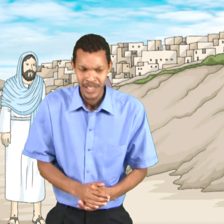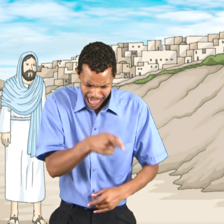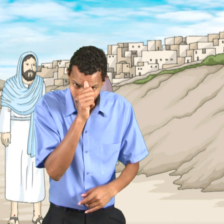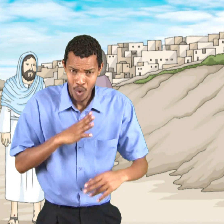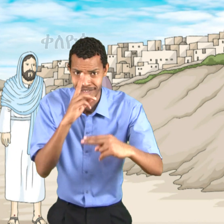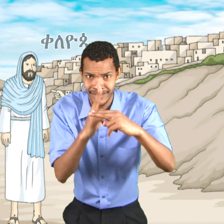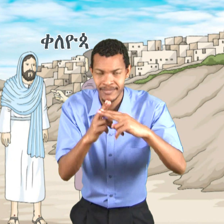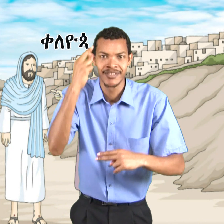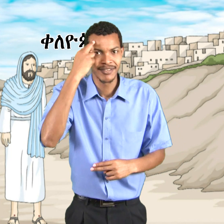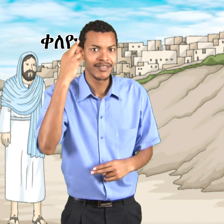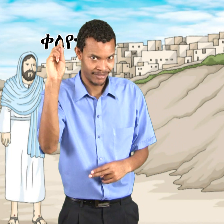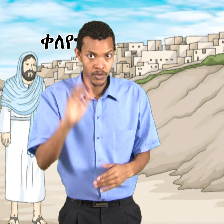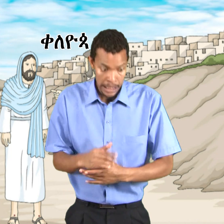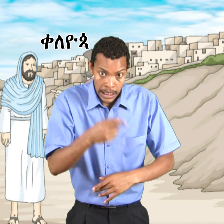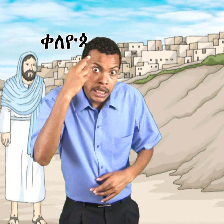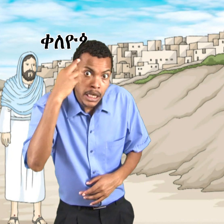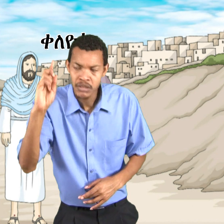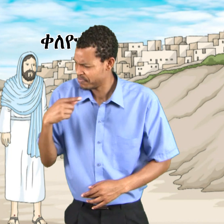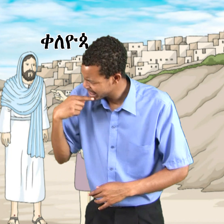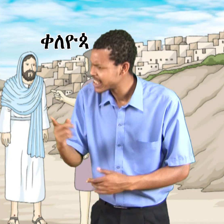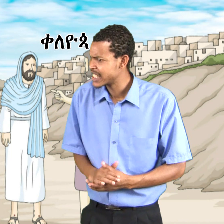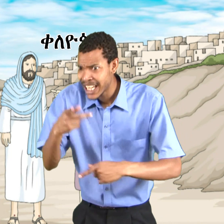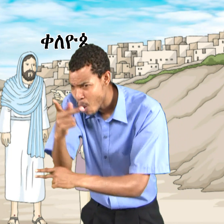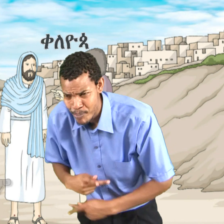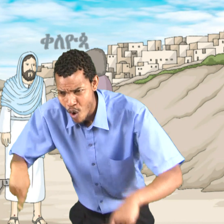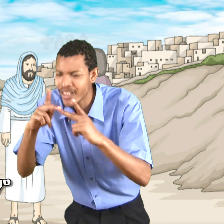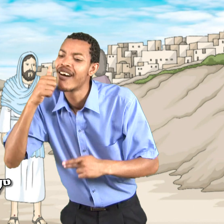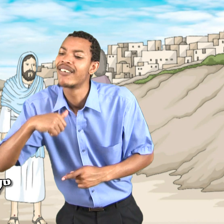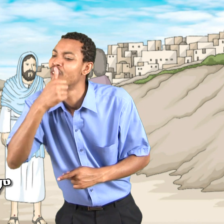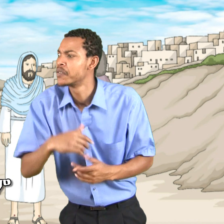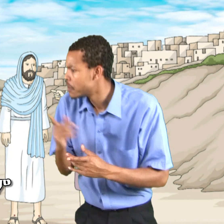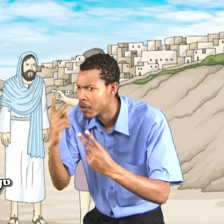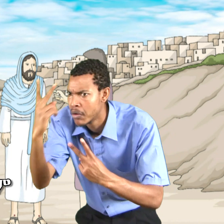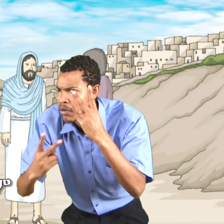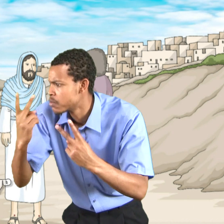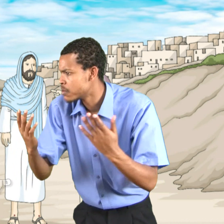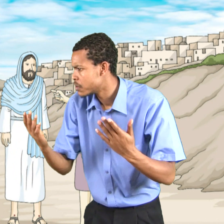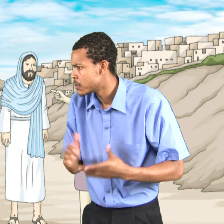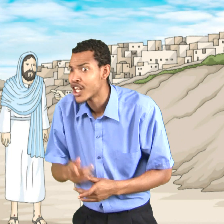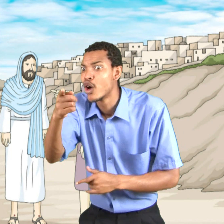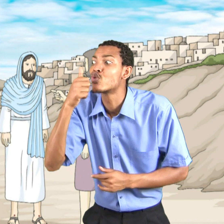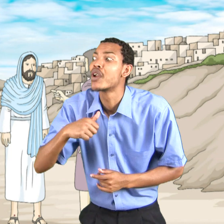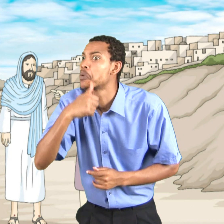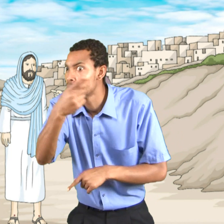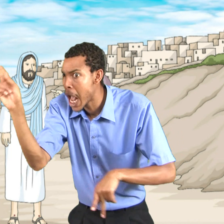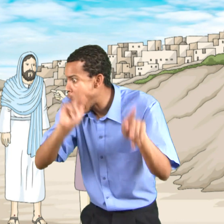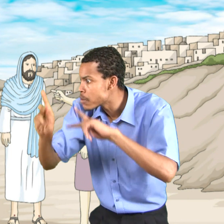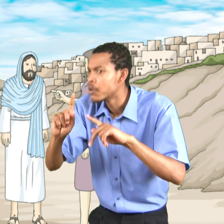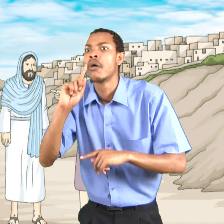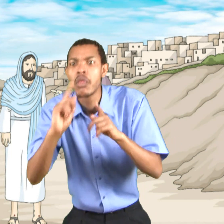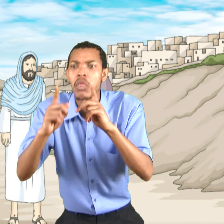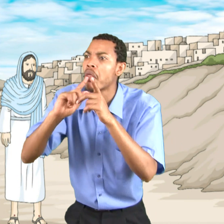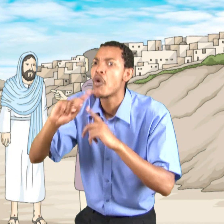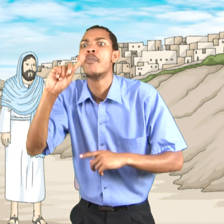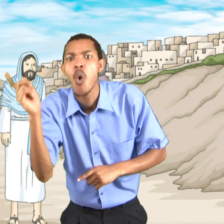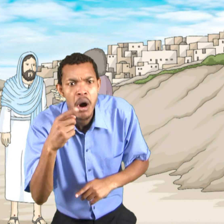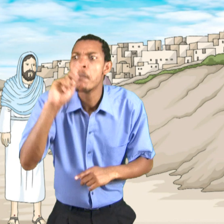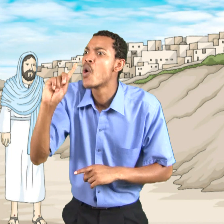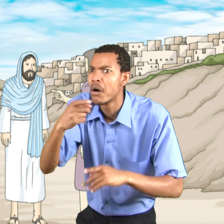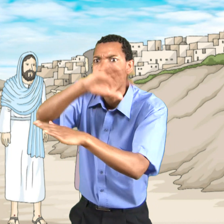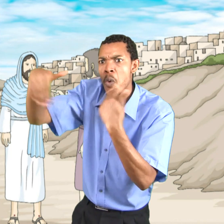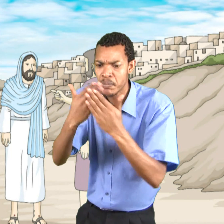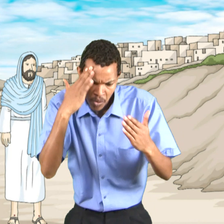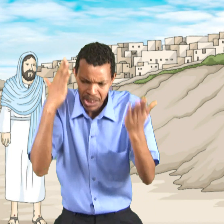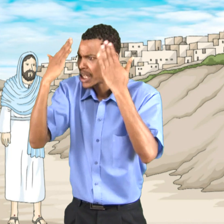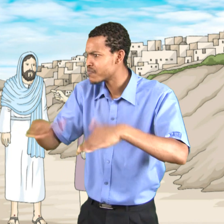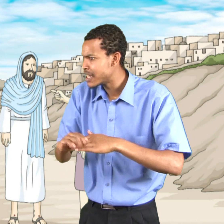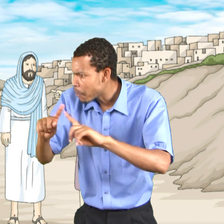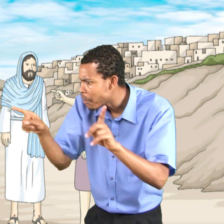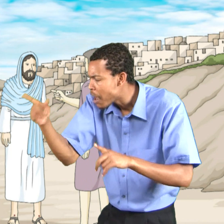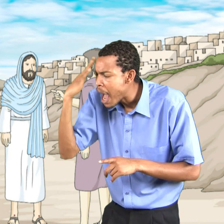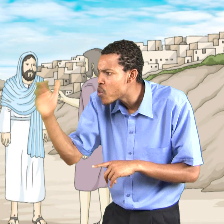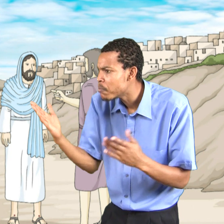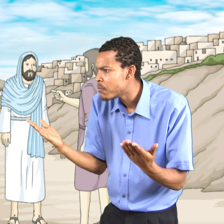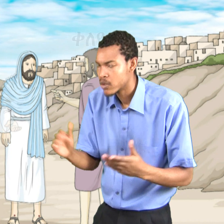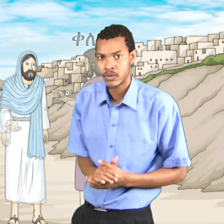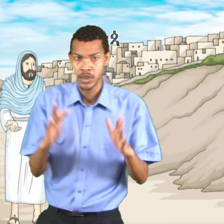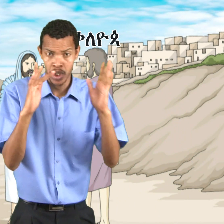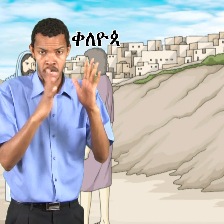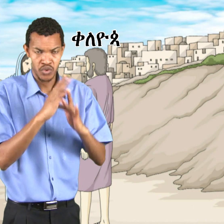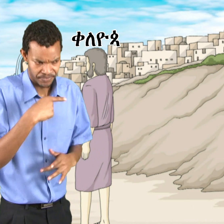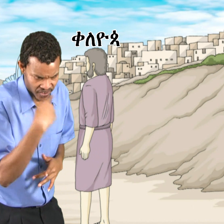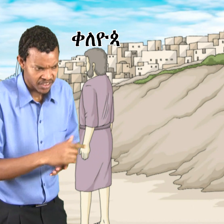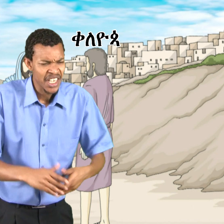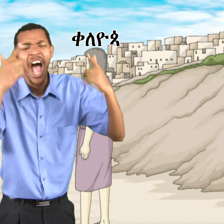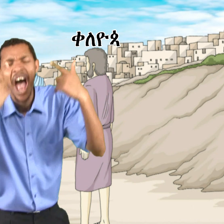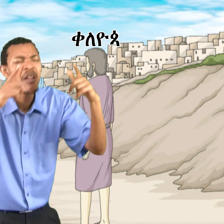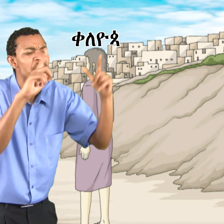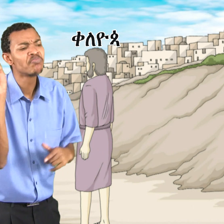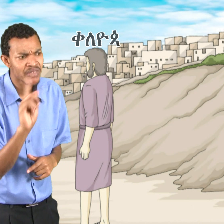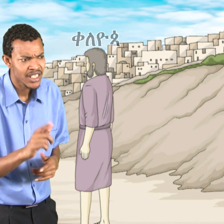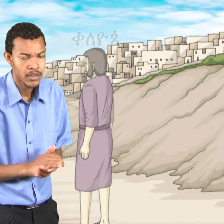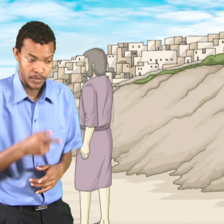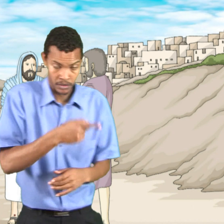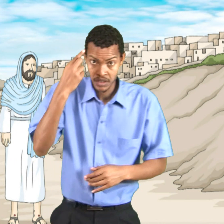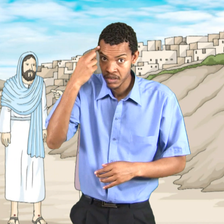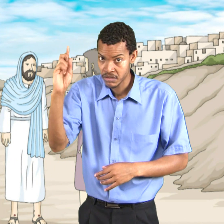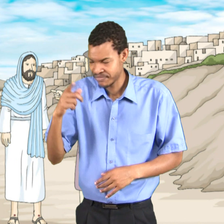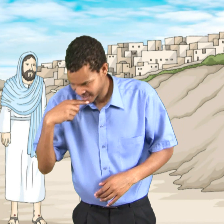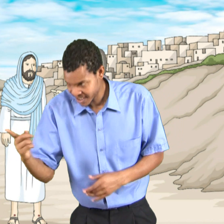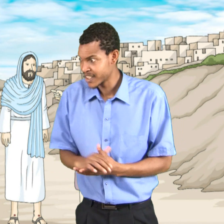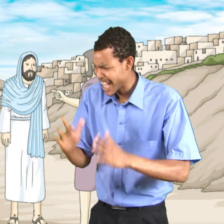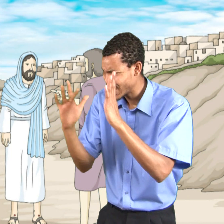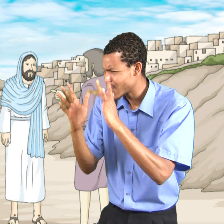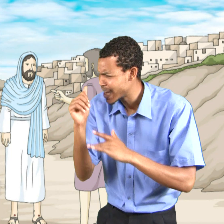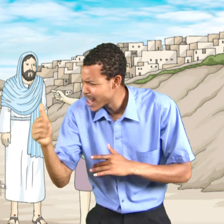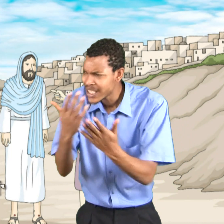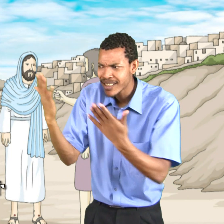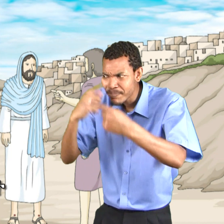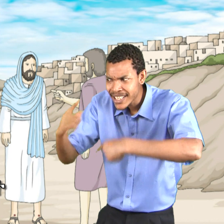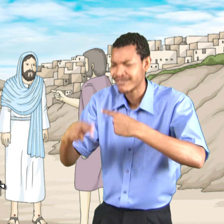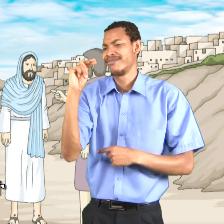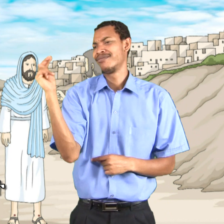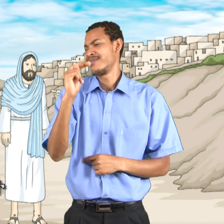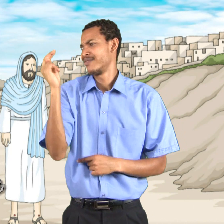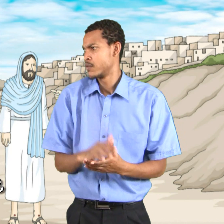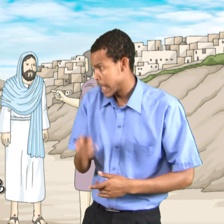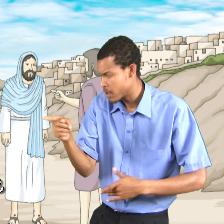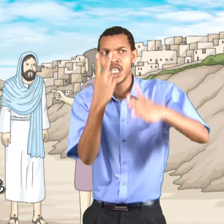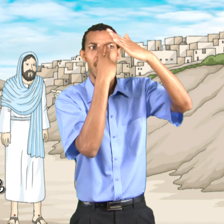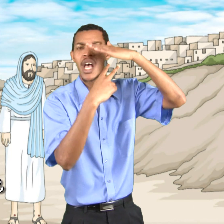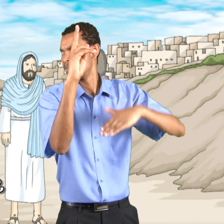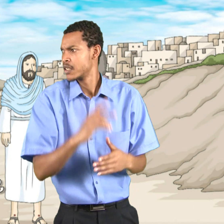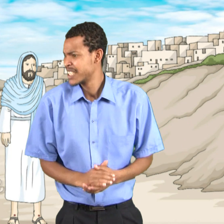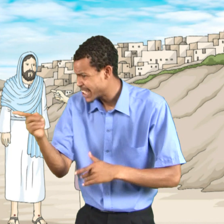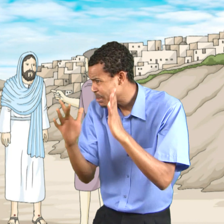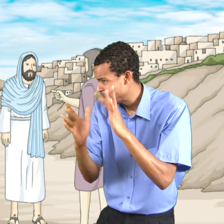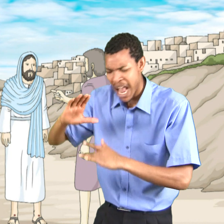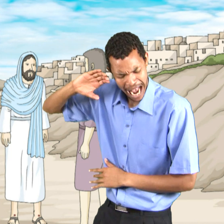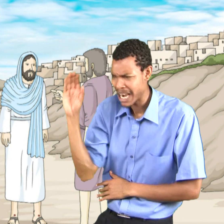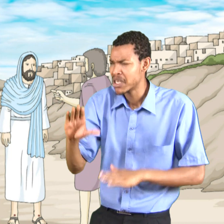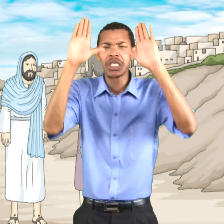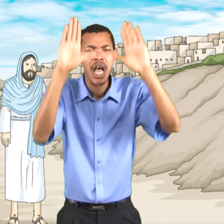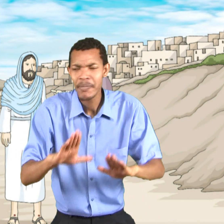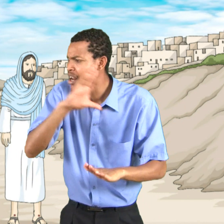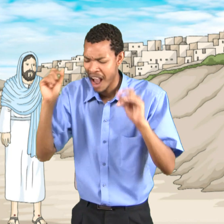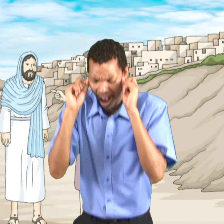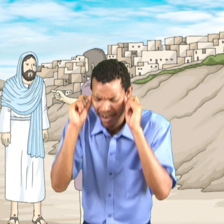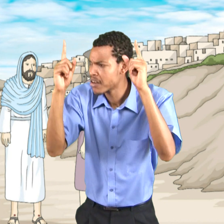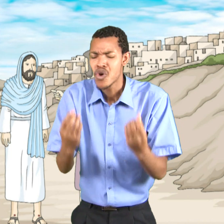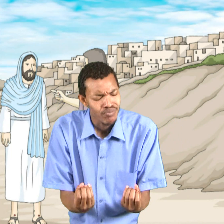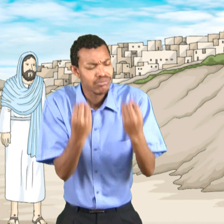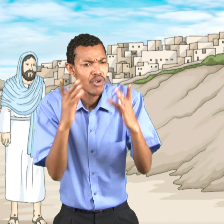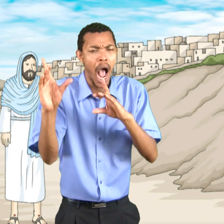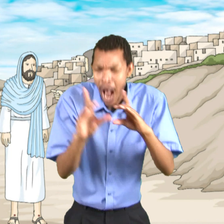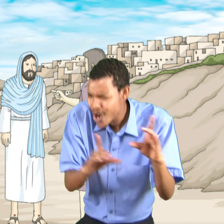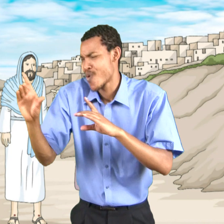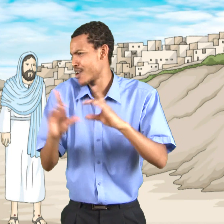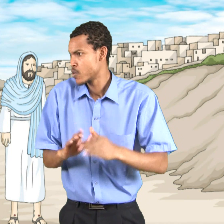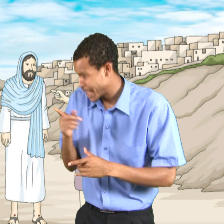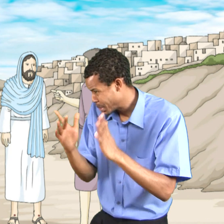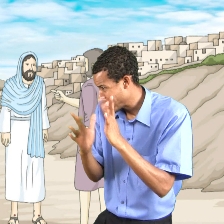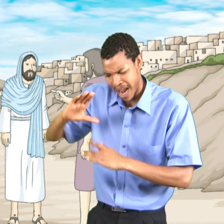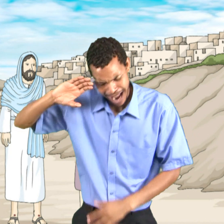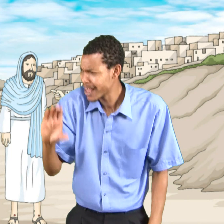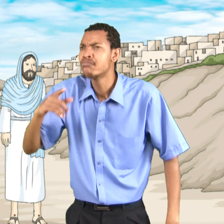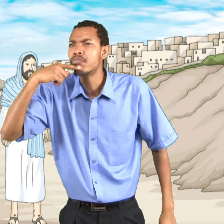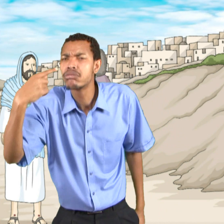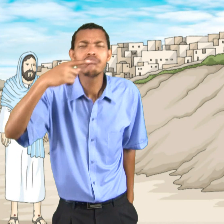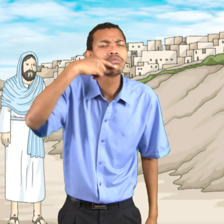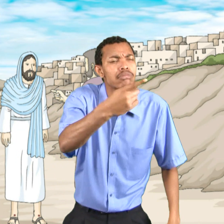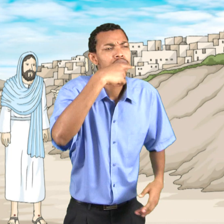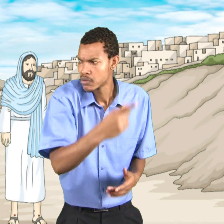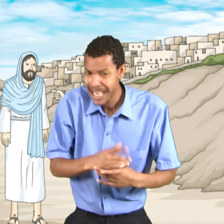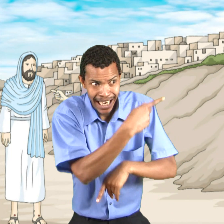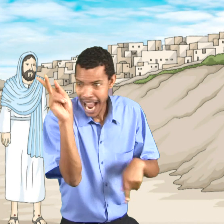One of them, named Cleopas, asked Him, “Are You the only visitor to Jerusalem who does not know the things that have happened there in recent days?” “What things?” He asked. “The events involving Jesus of Nazareth,” they answered.